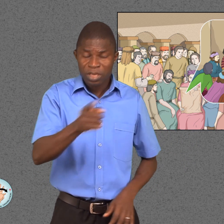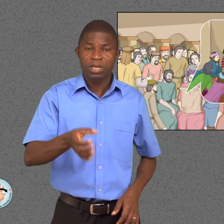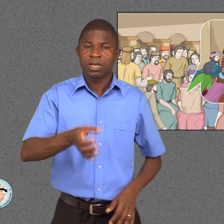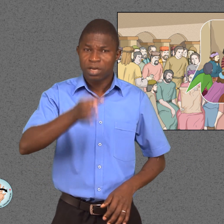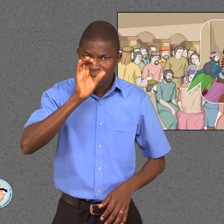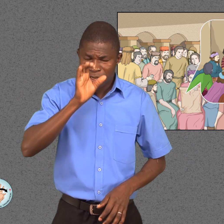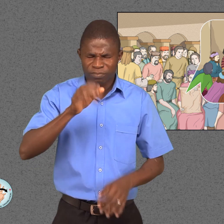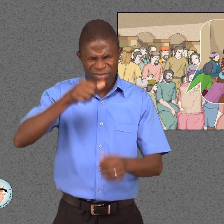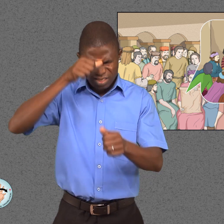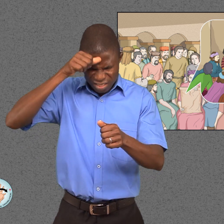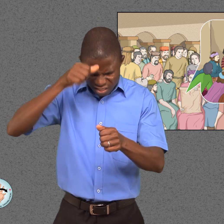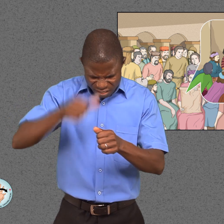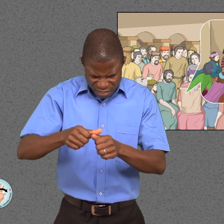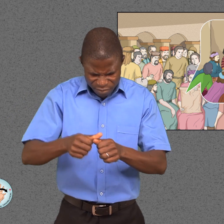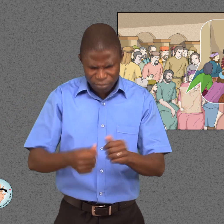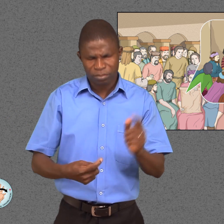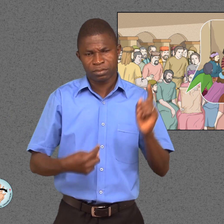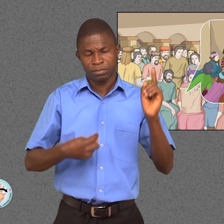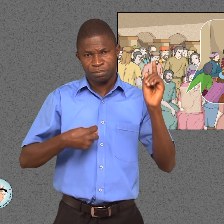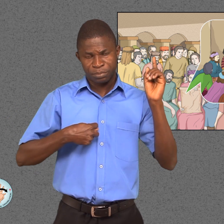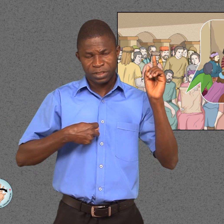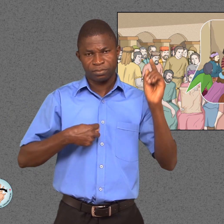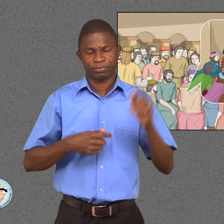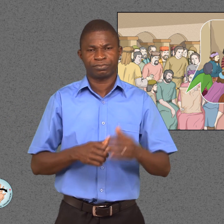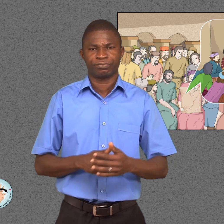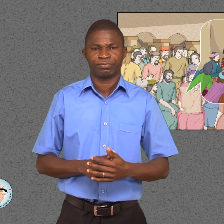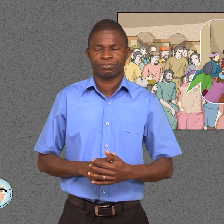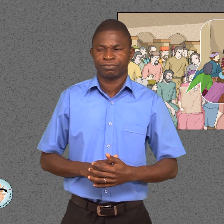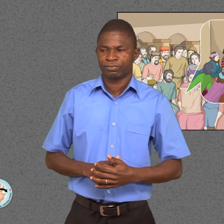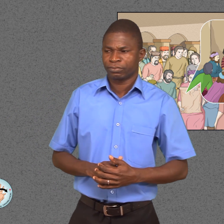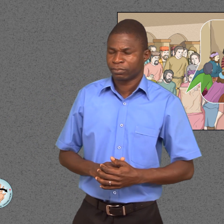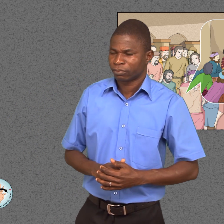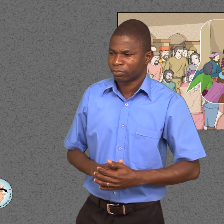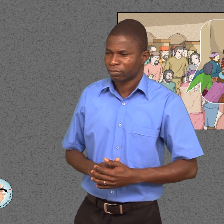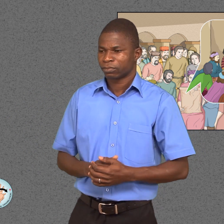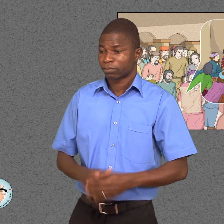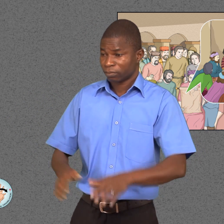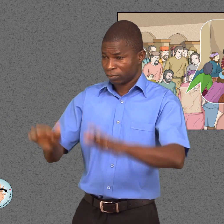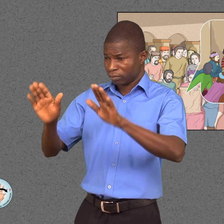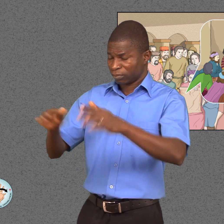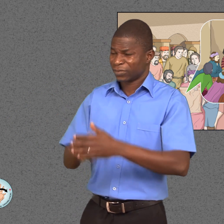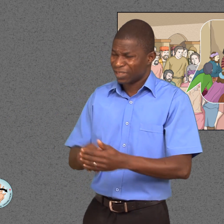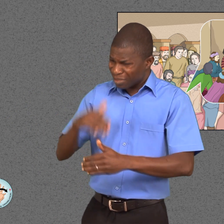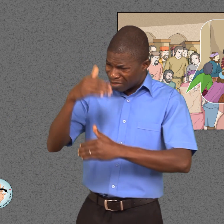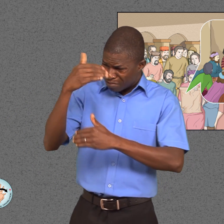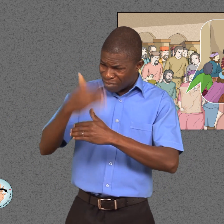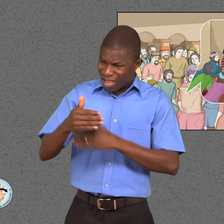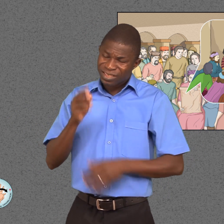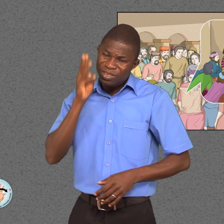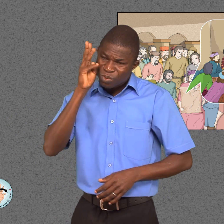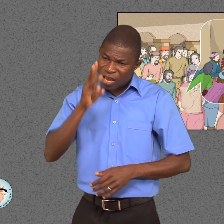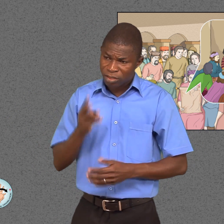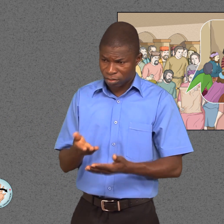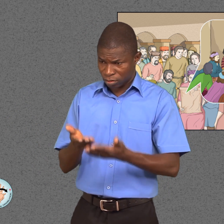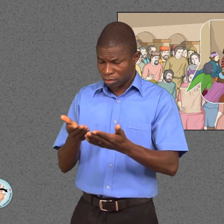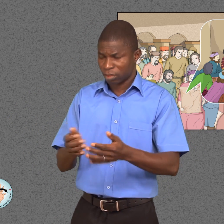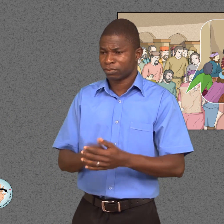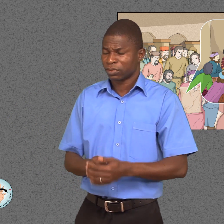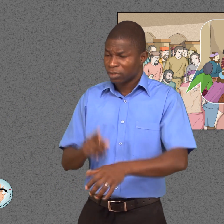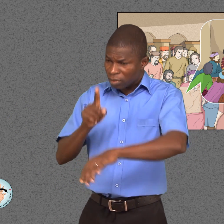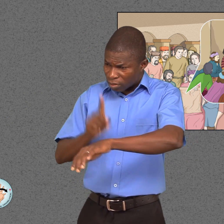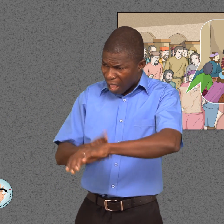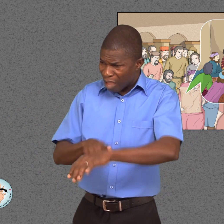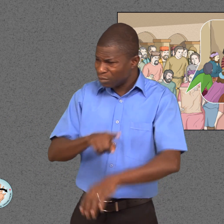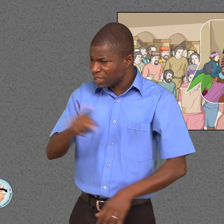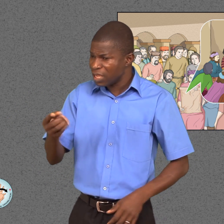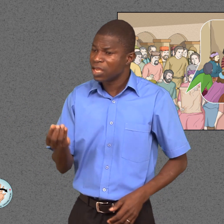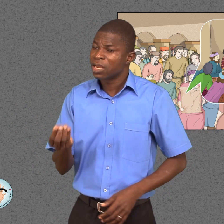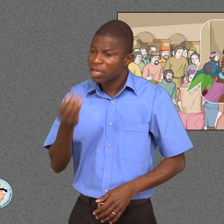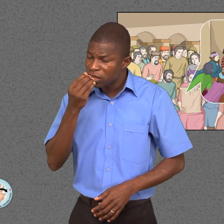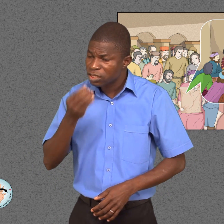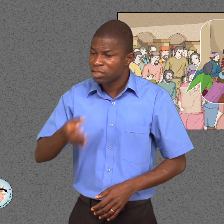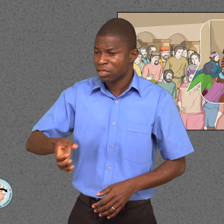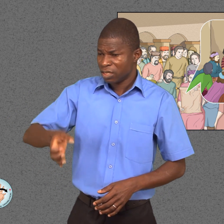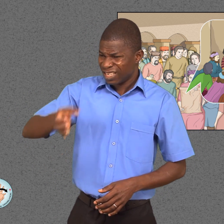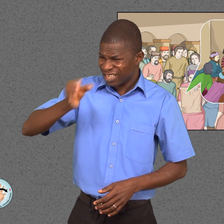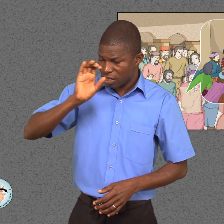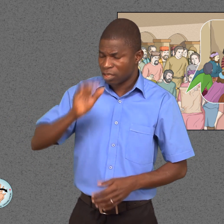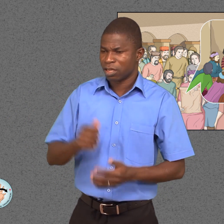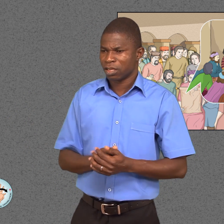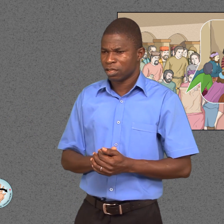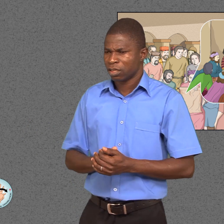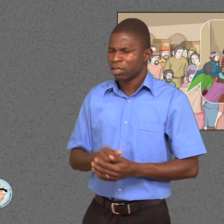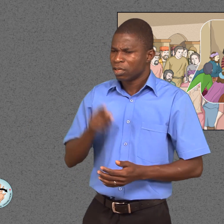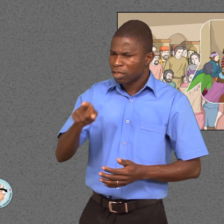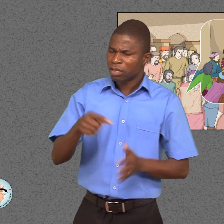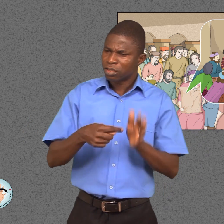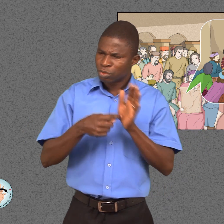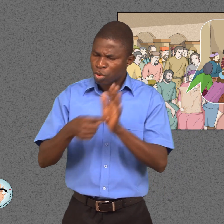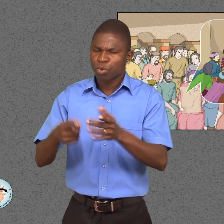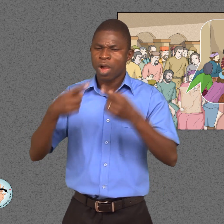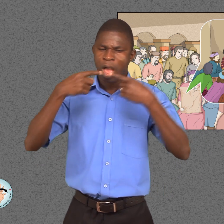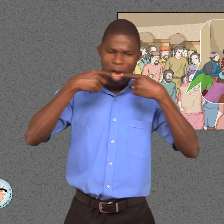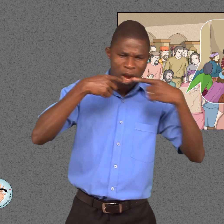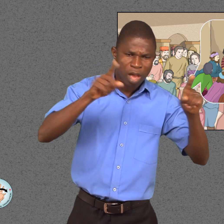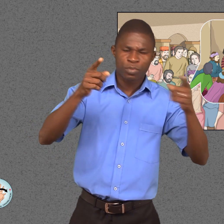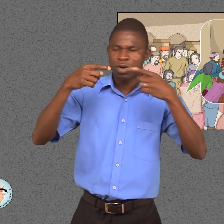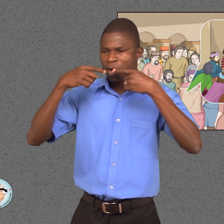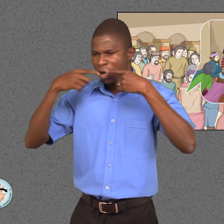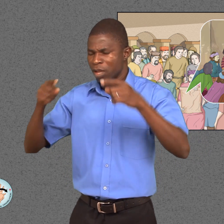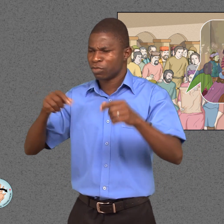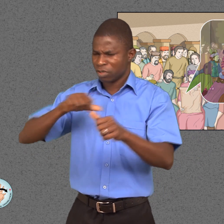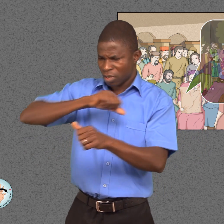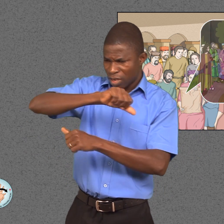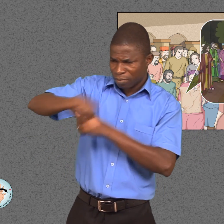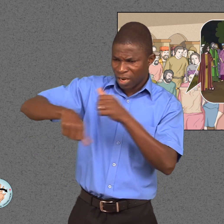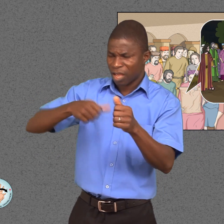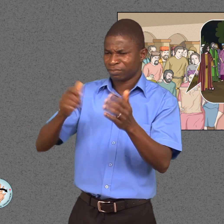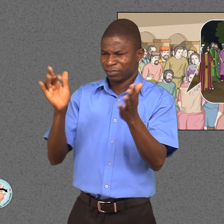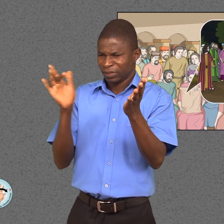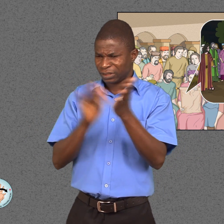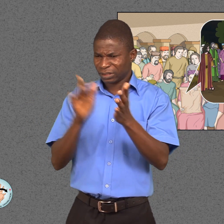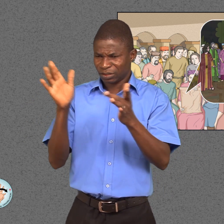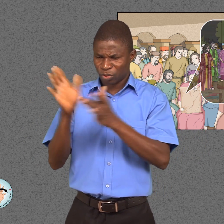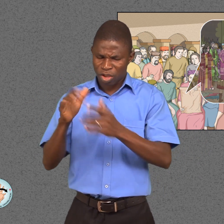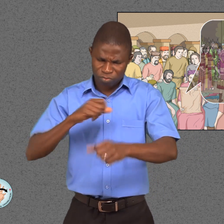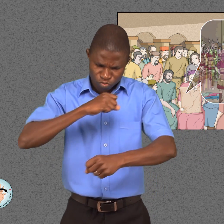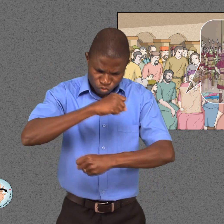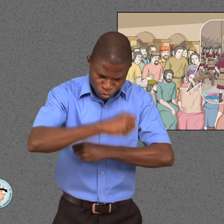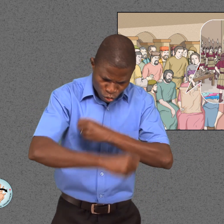do this, as often as you drink it, in remembrance of Me.”